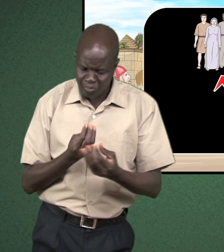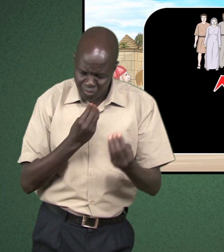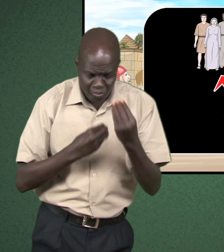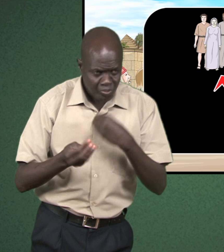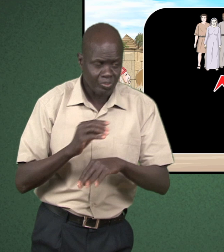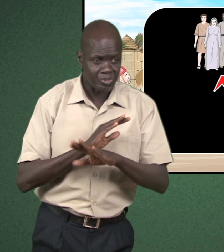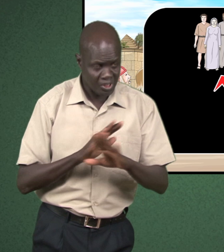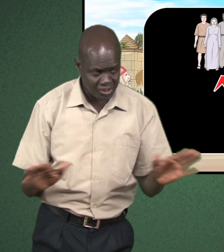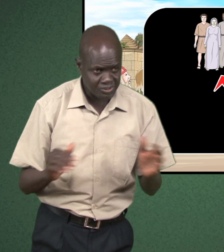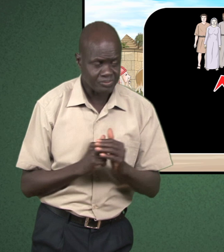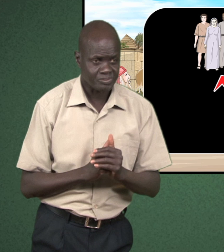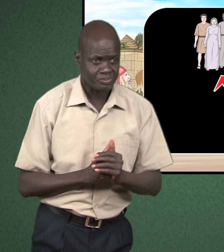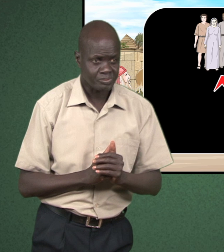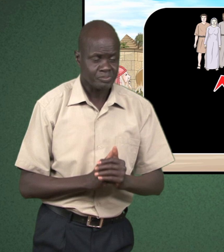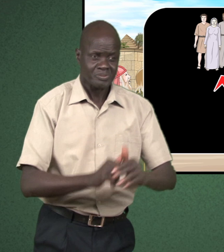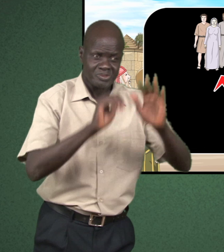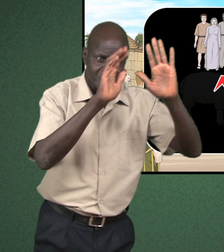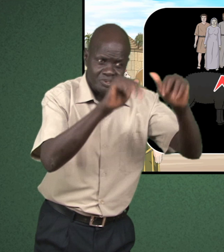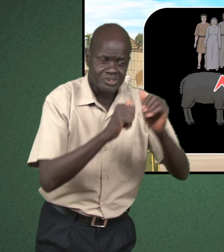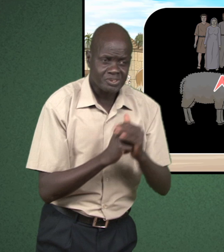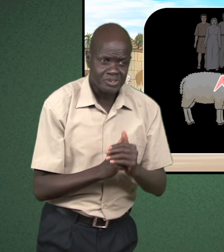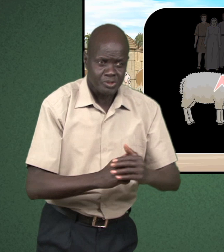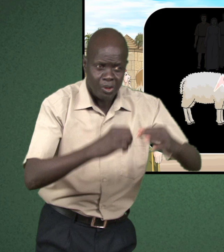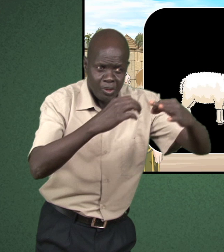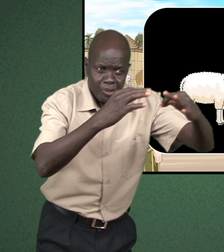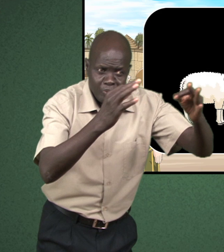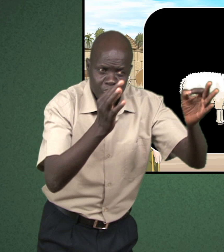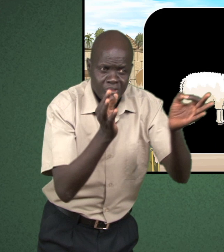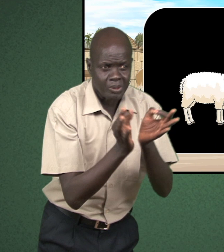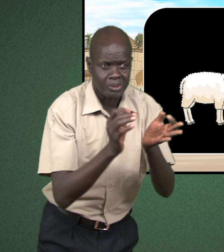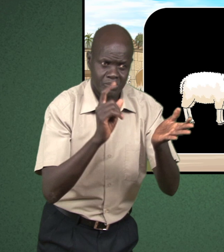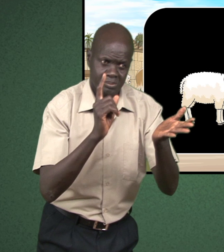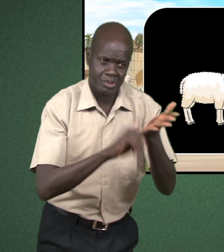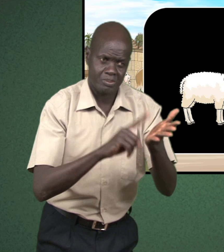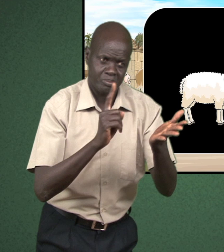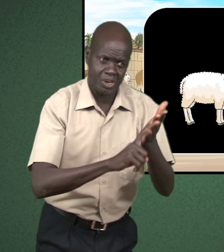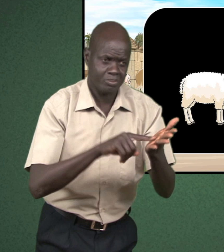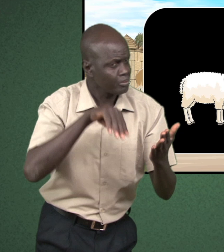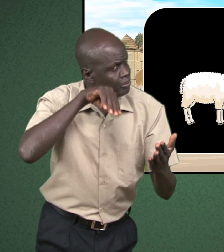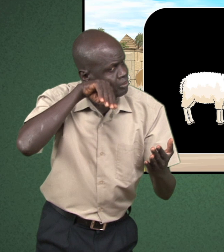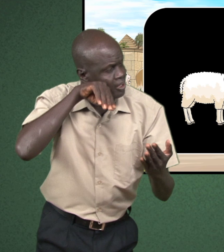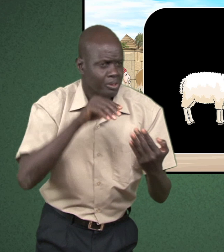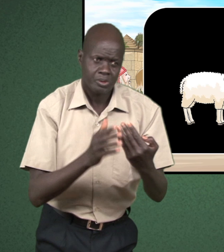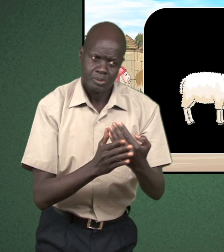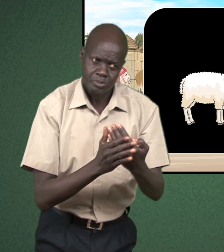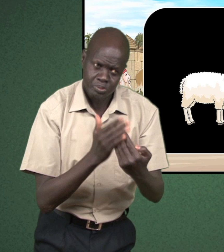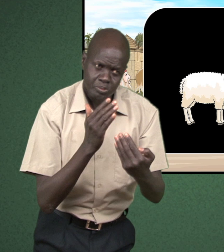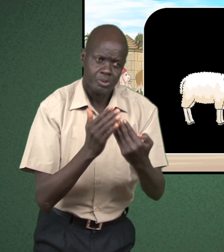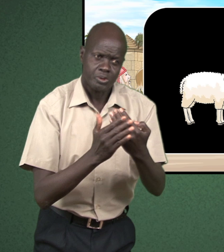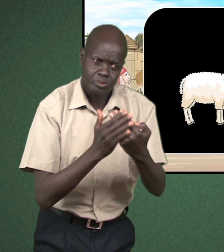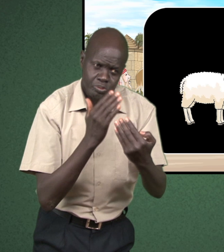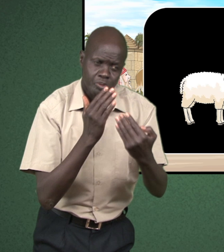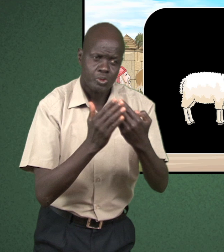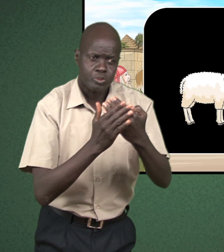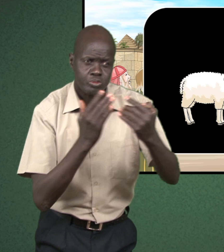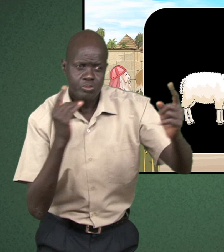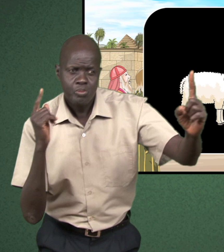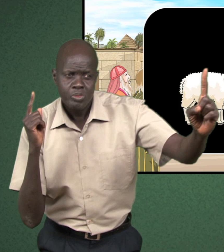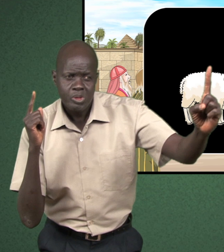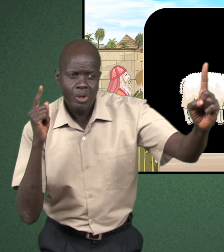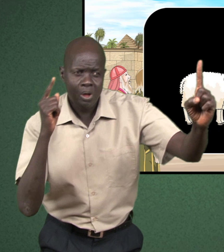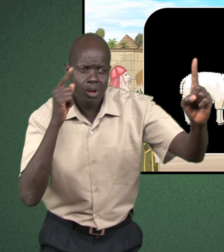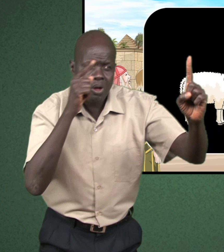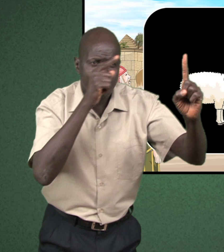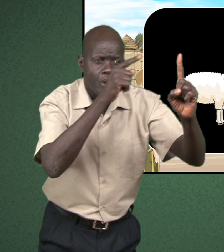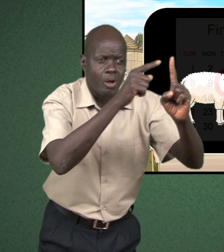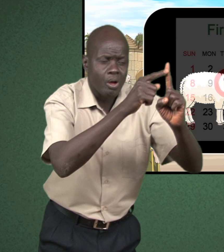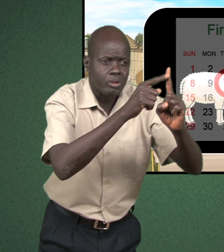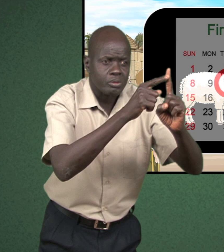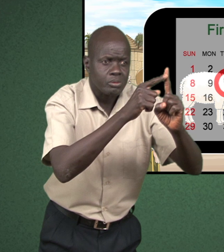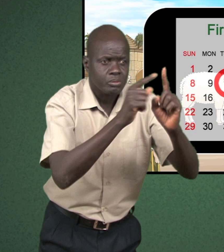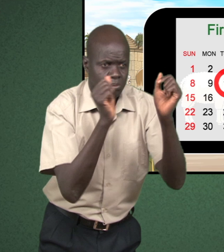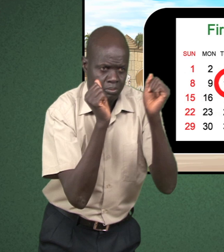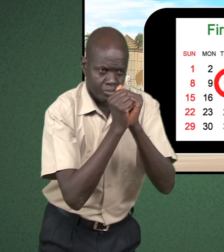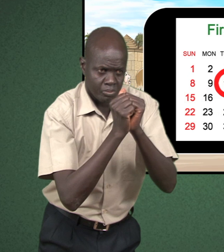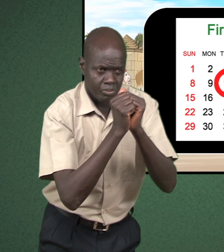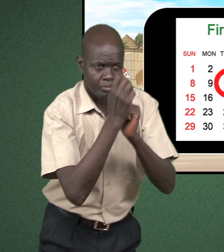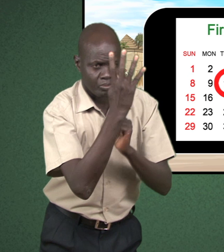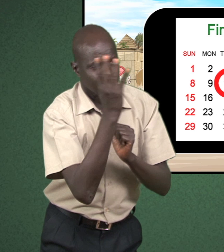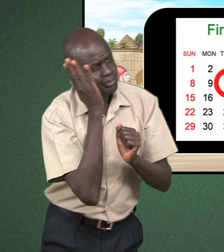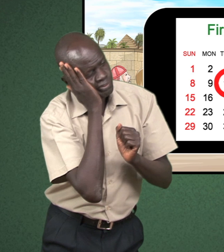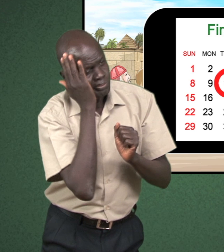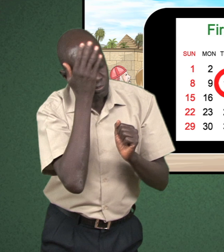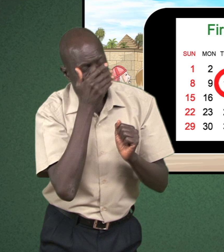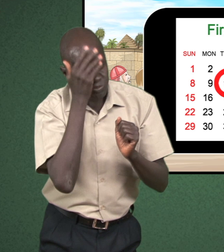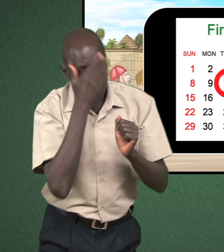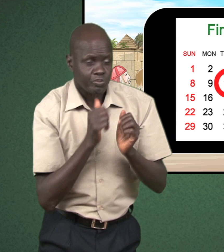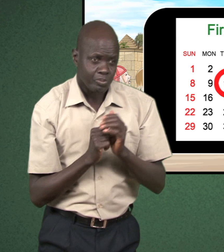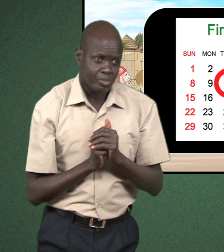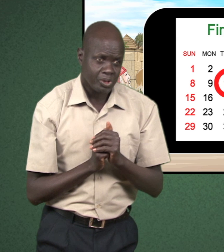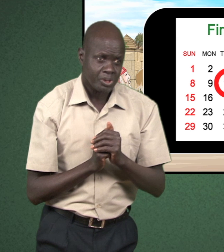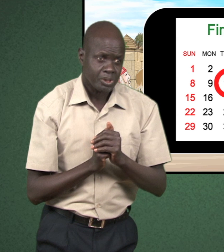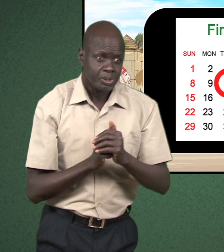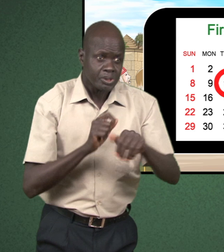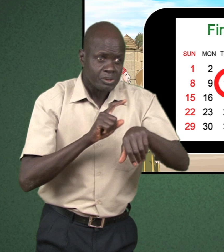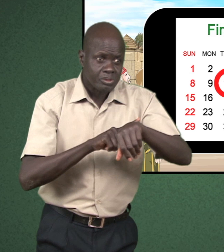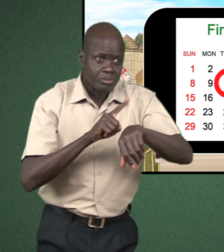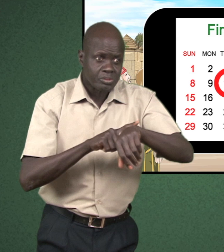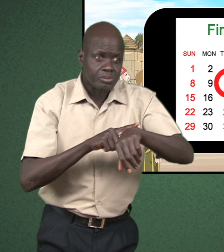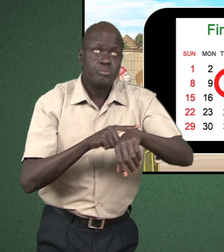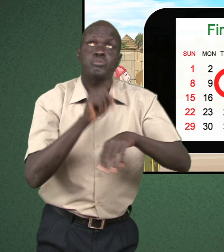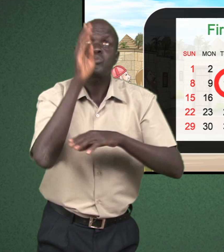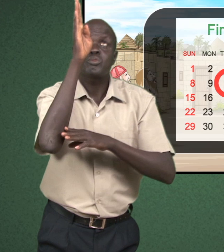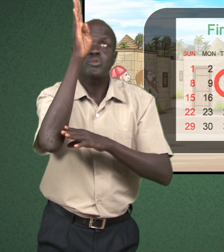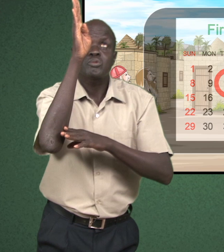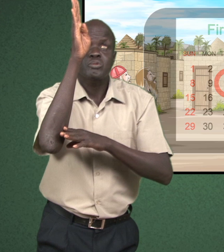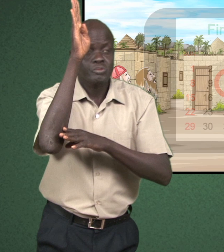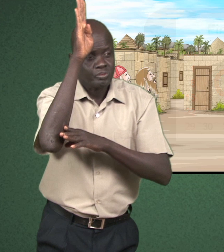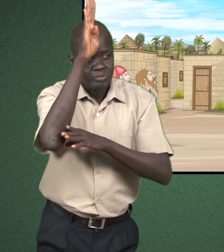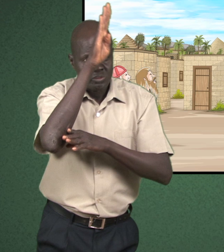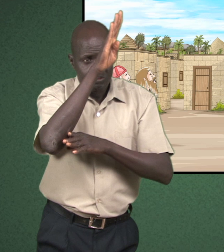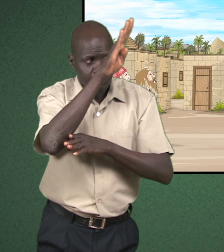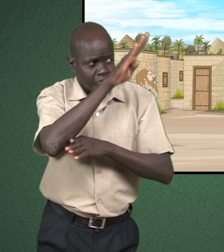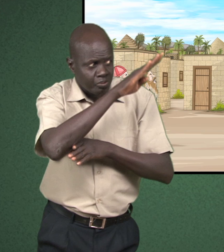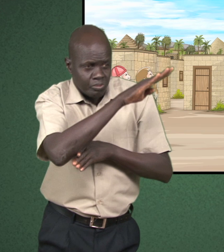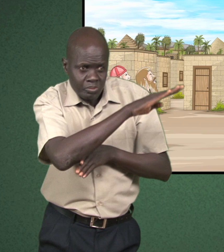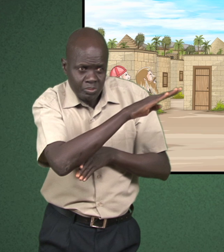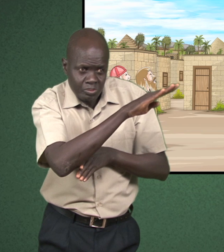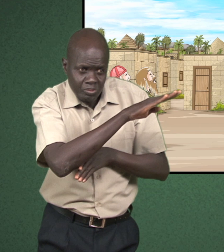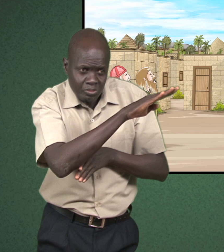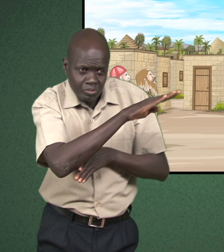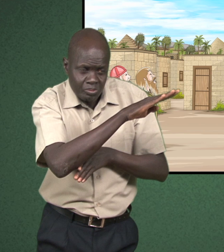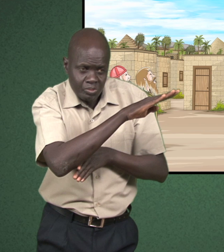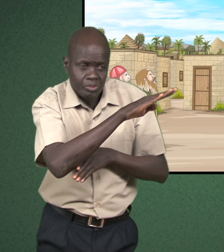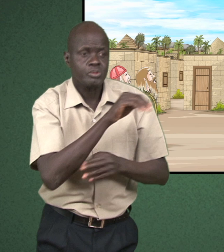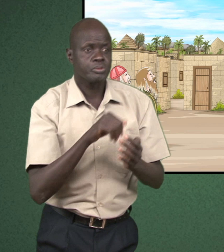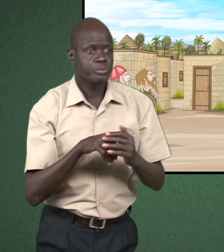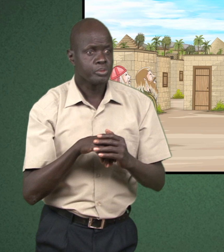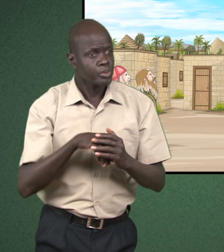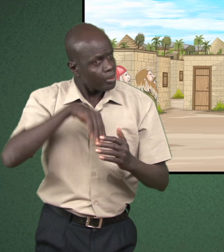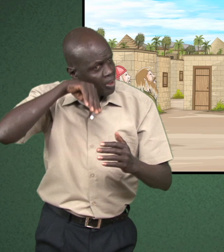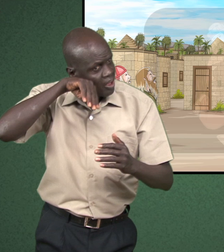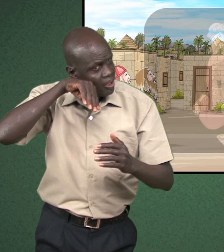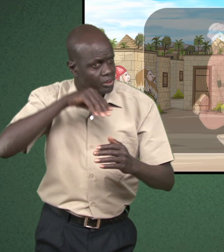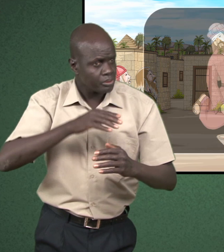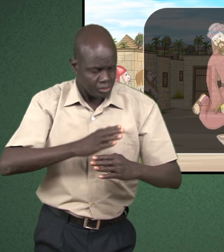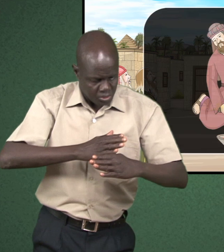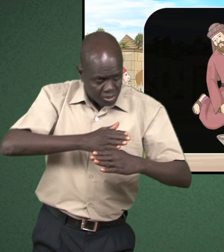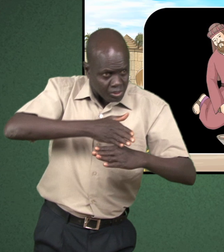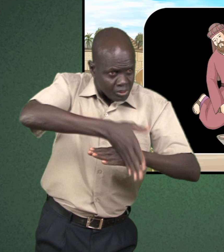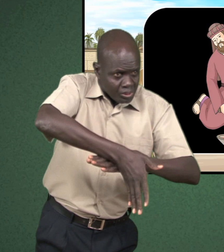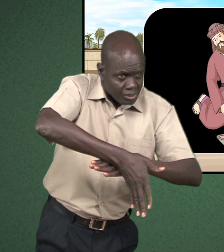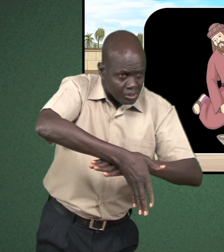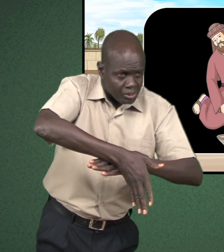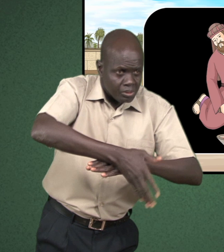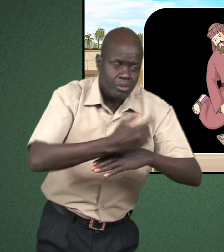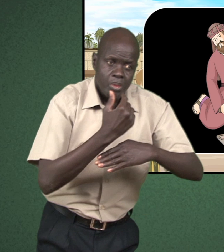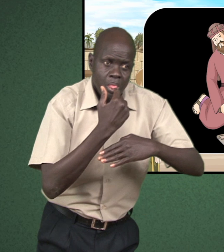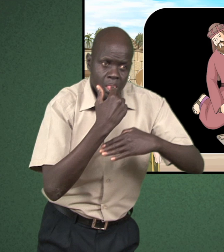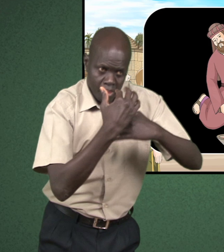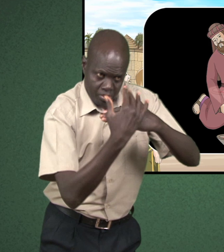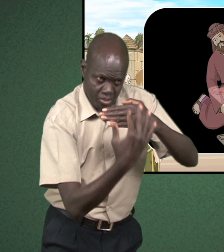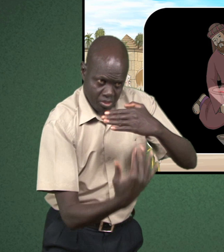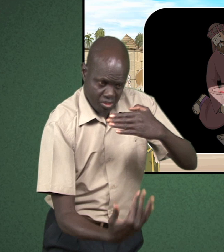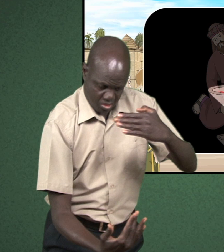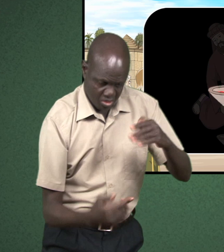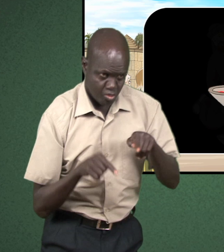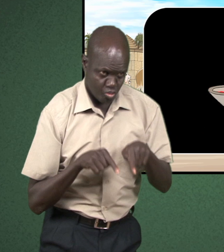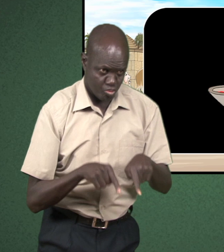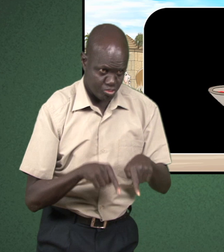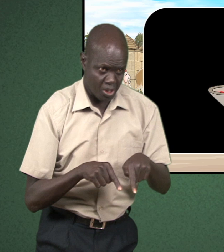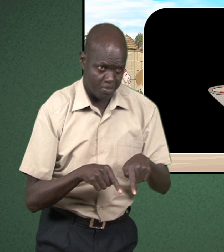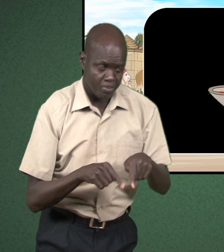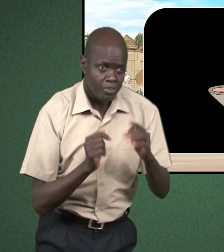You must keep it until the fourteenth day of the month, when the whole assembly of the congregation of Israel will slaughter the animals at twilight.